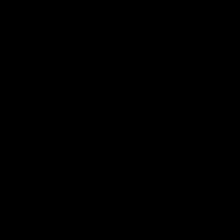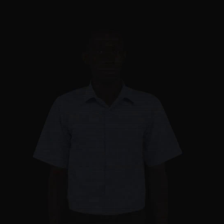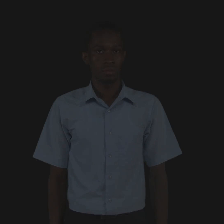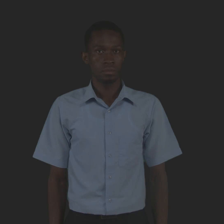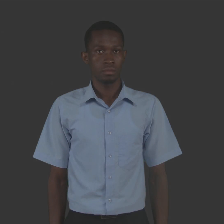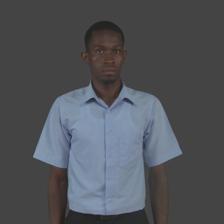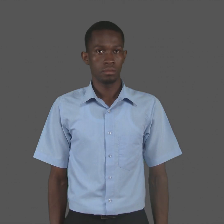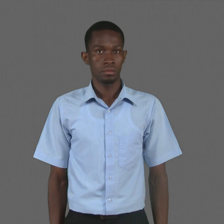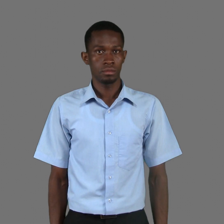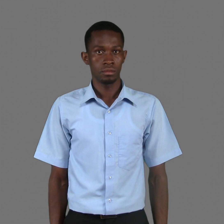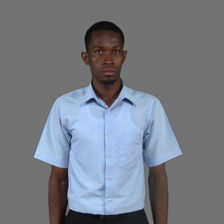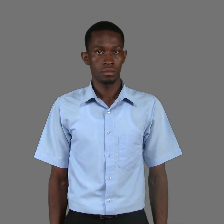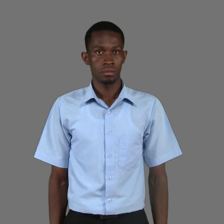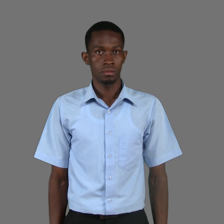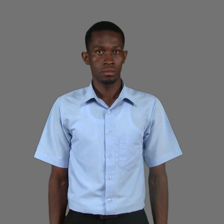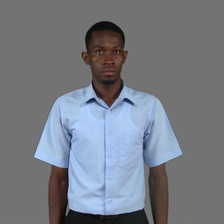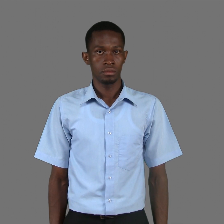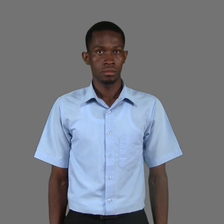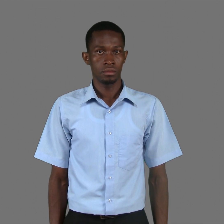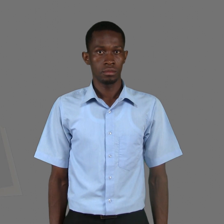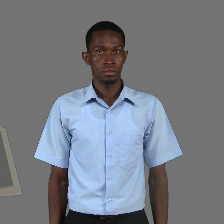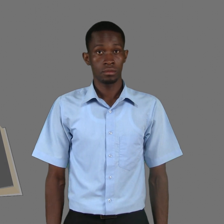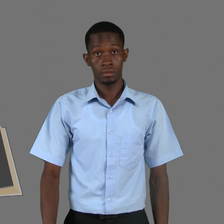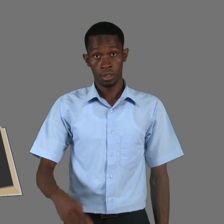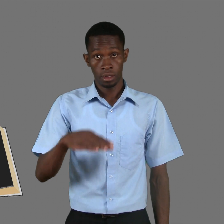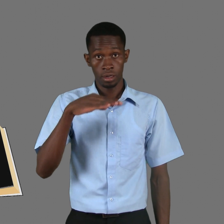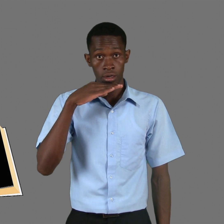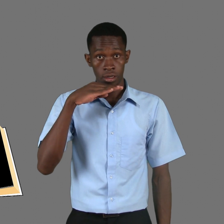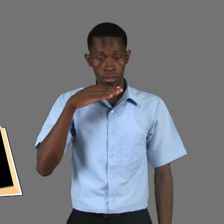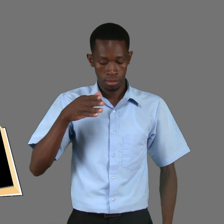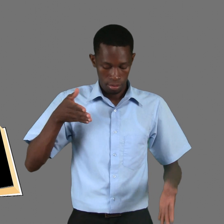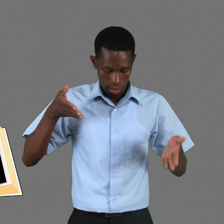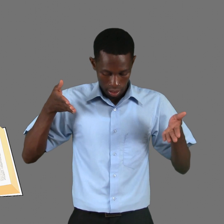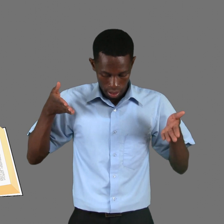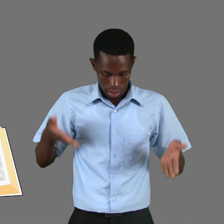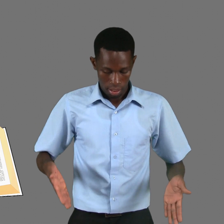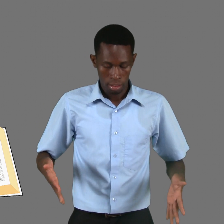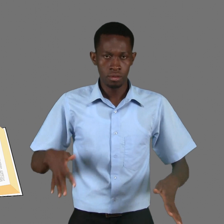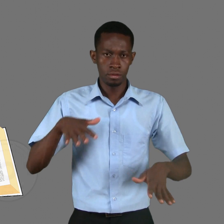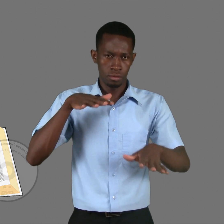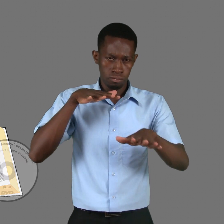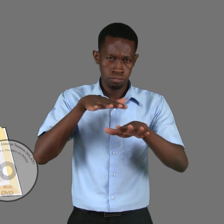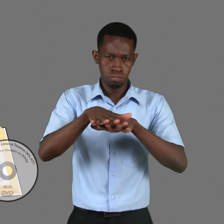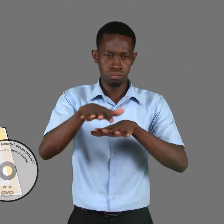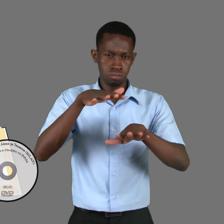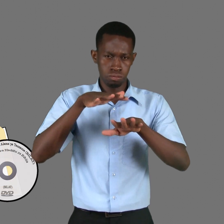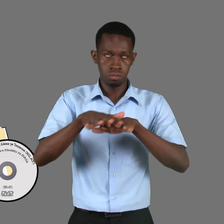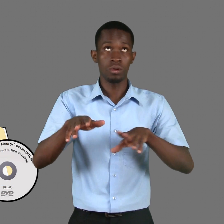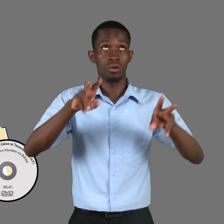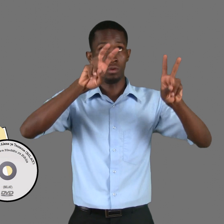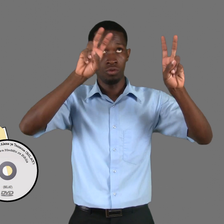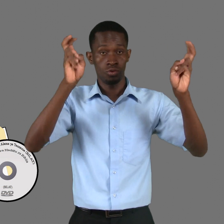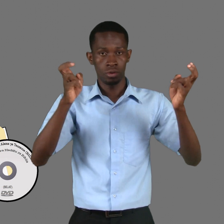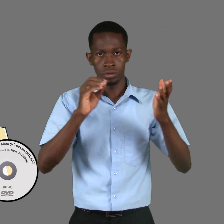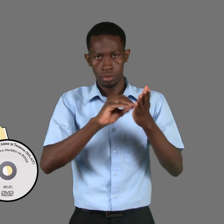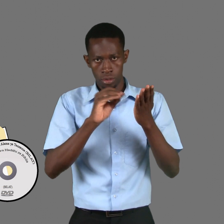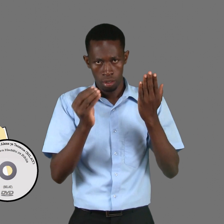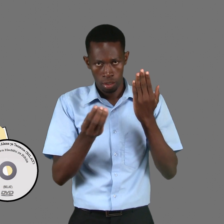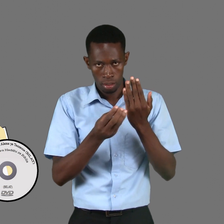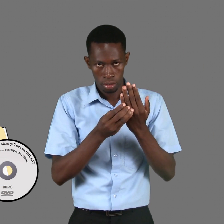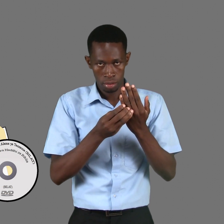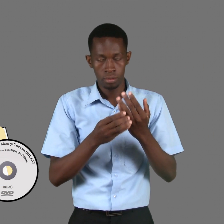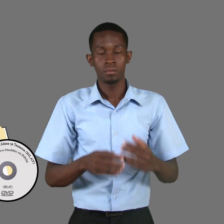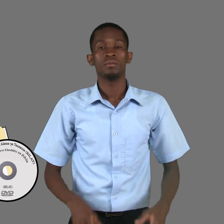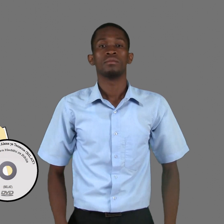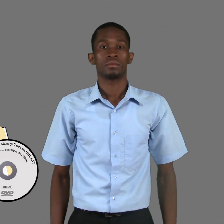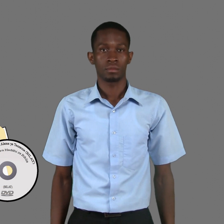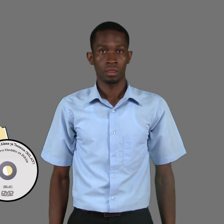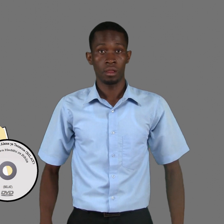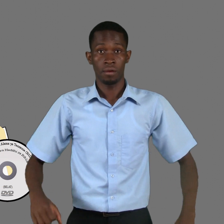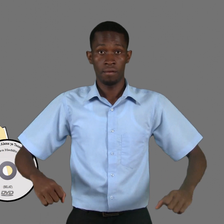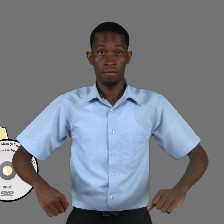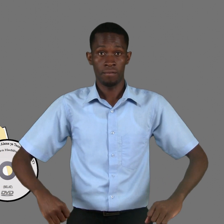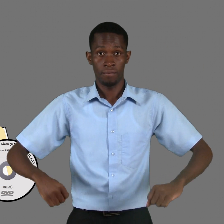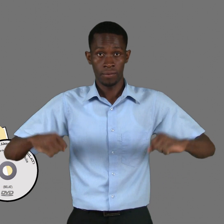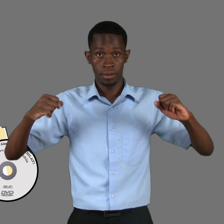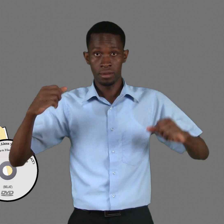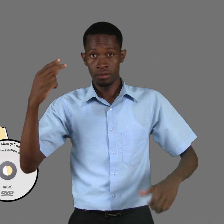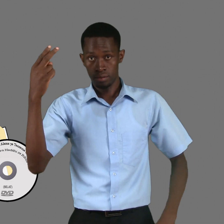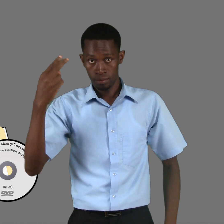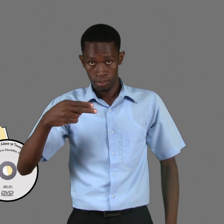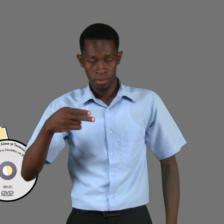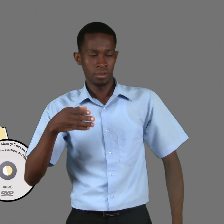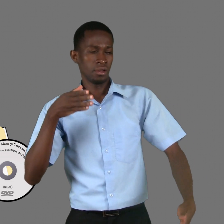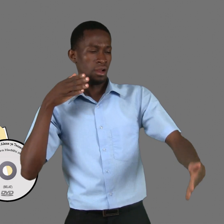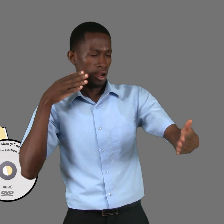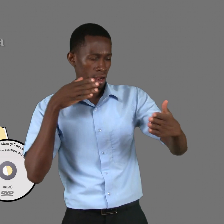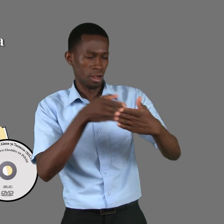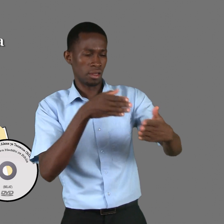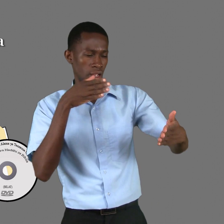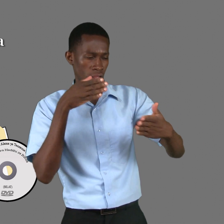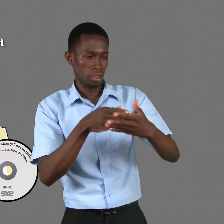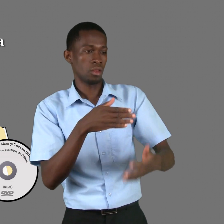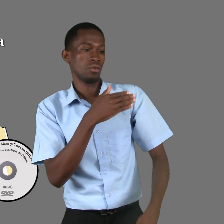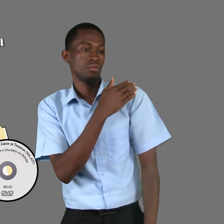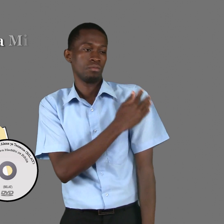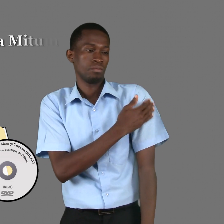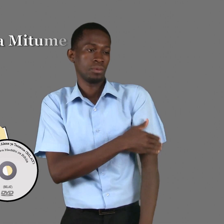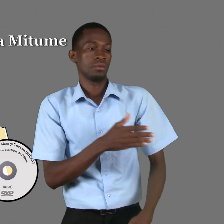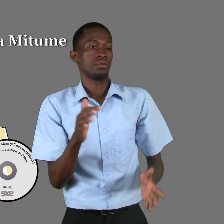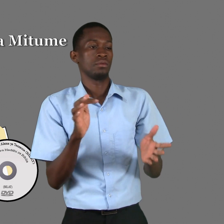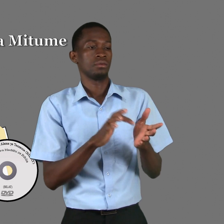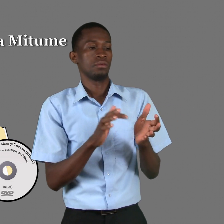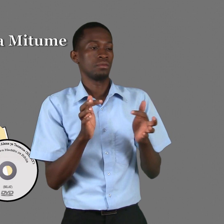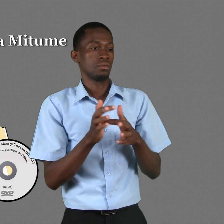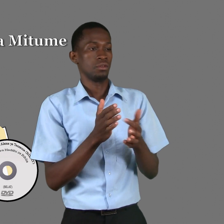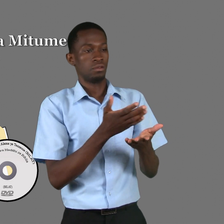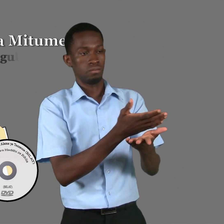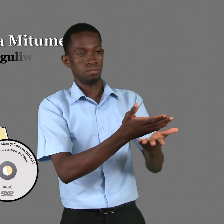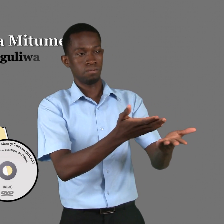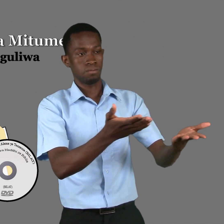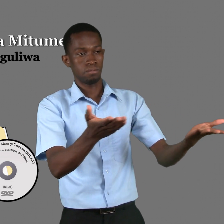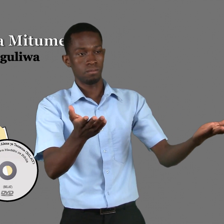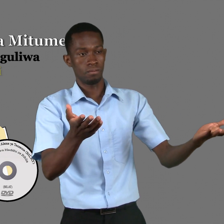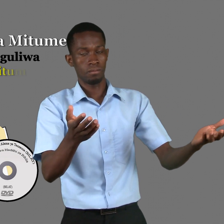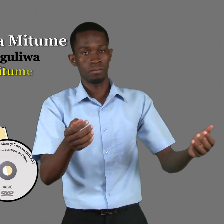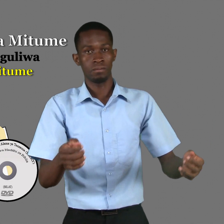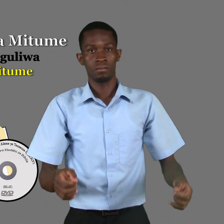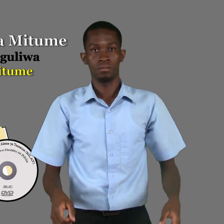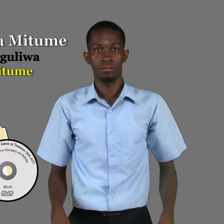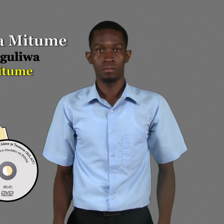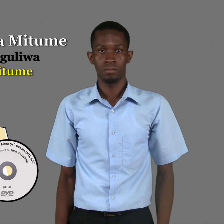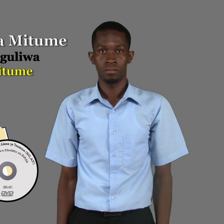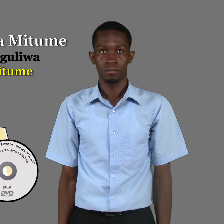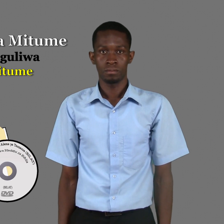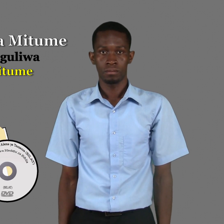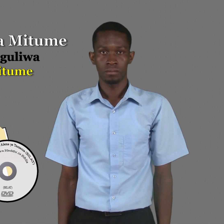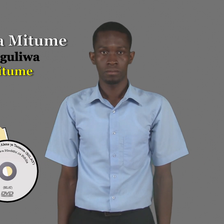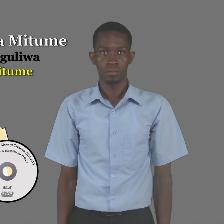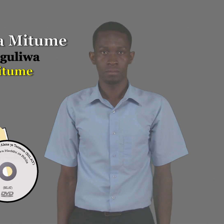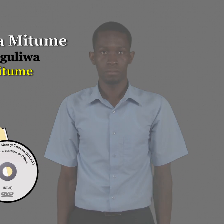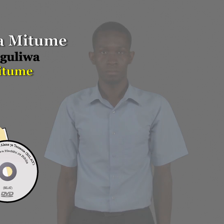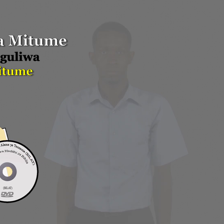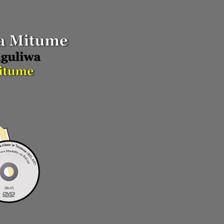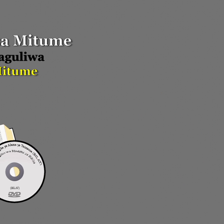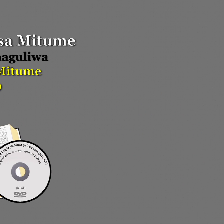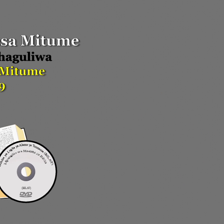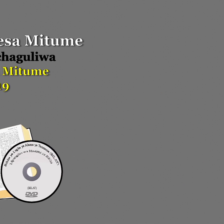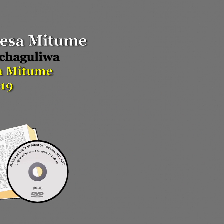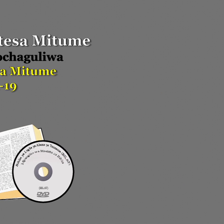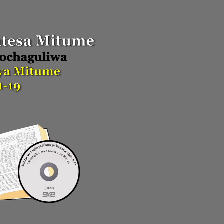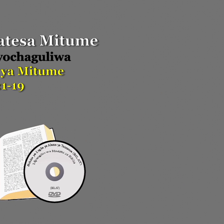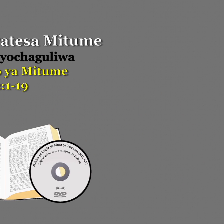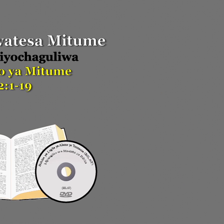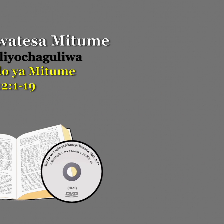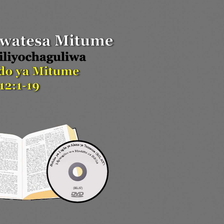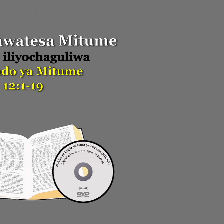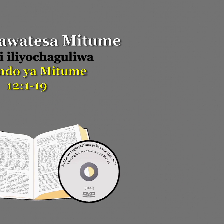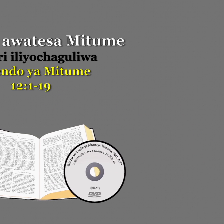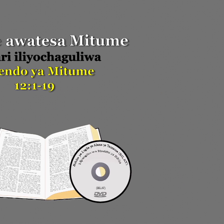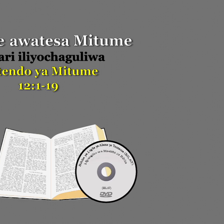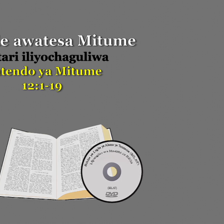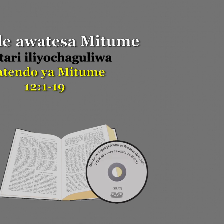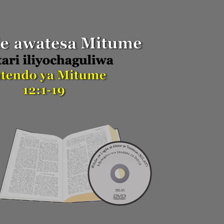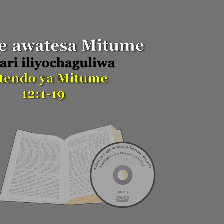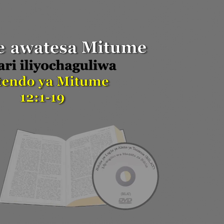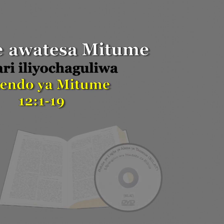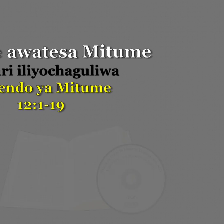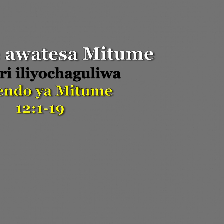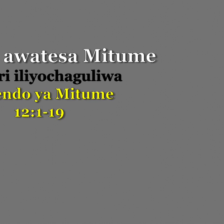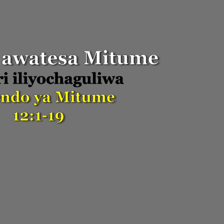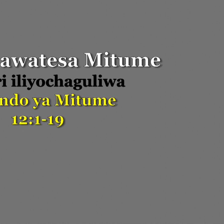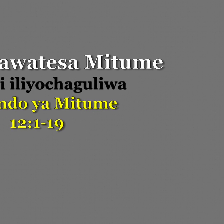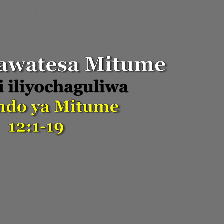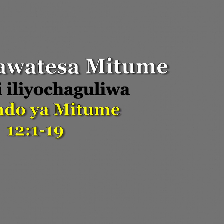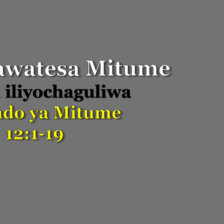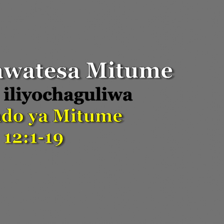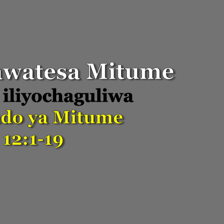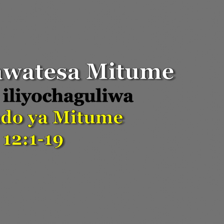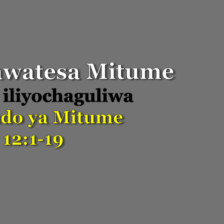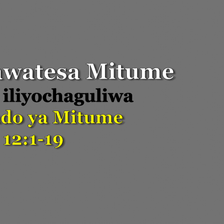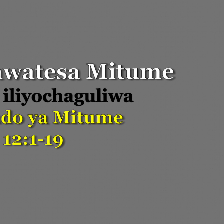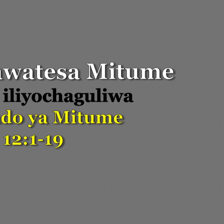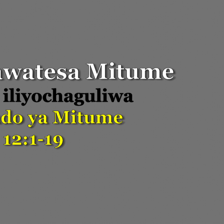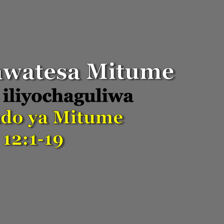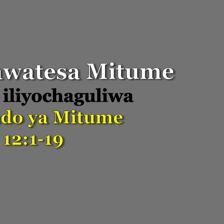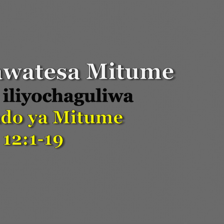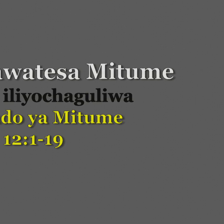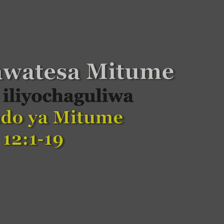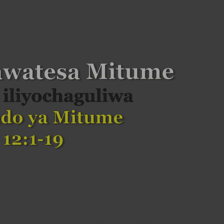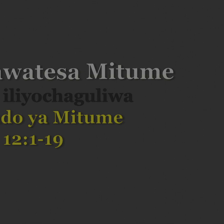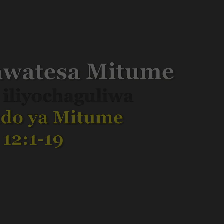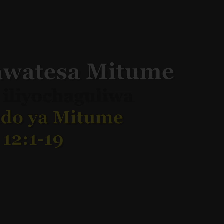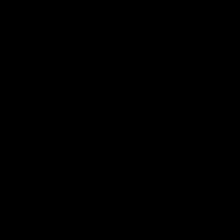Herod persecutes the apostles